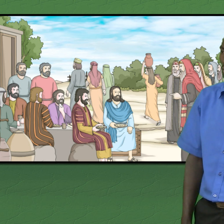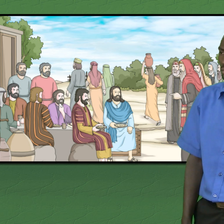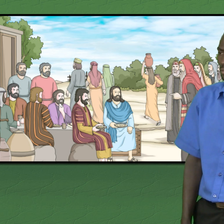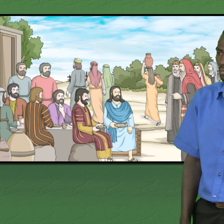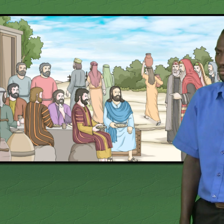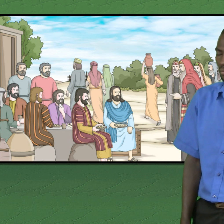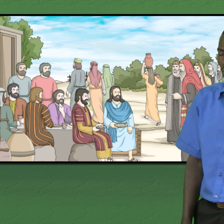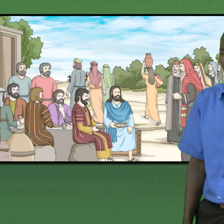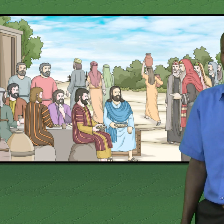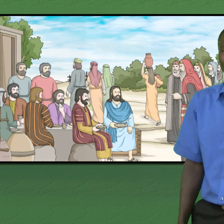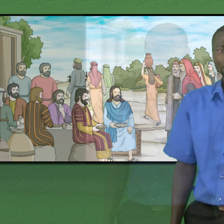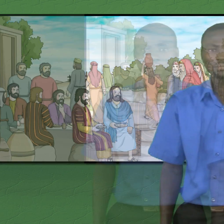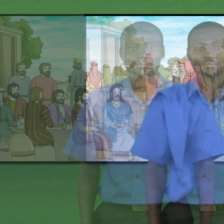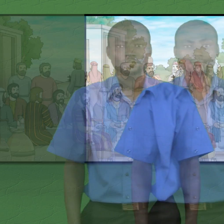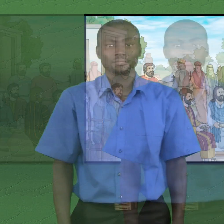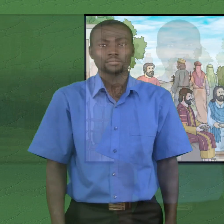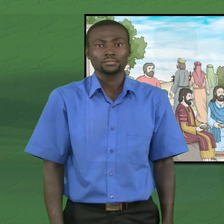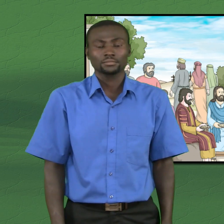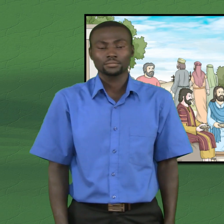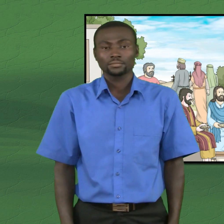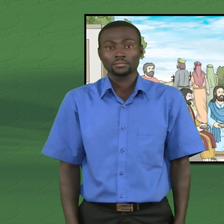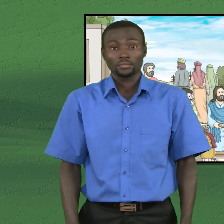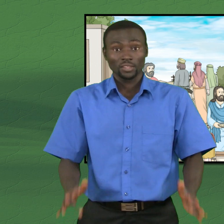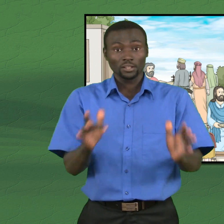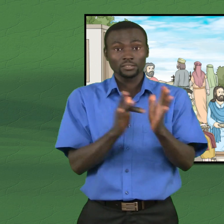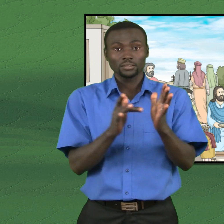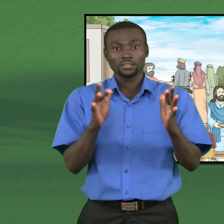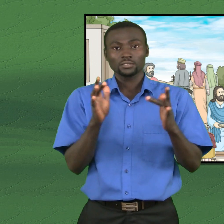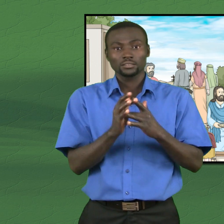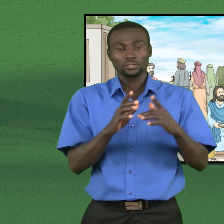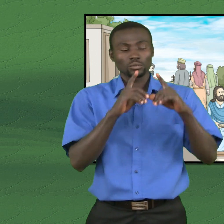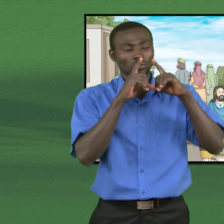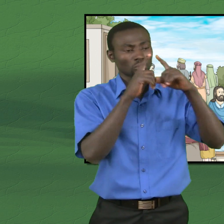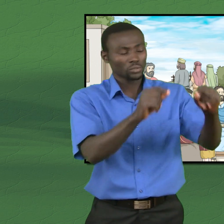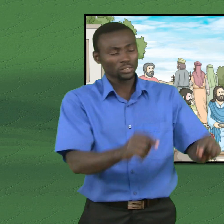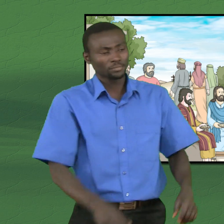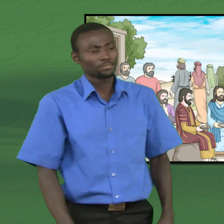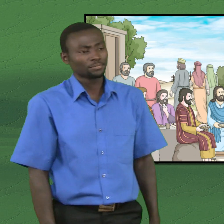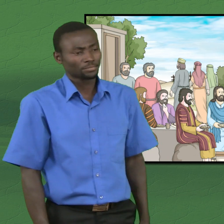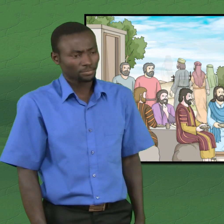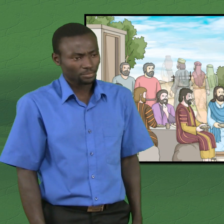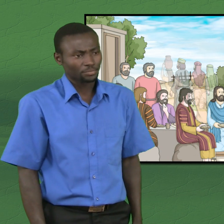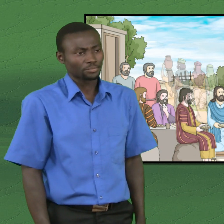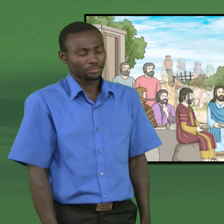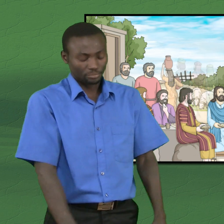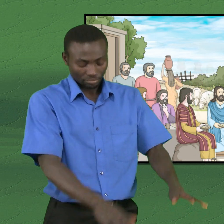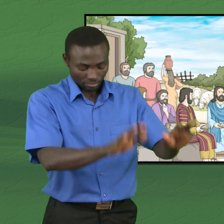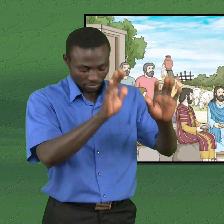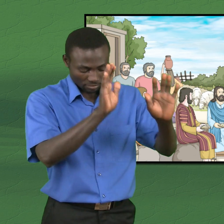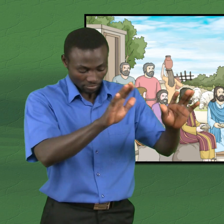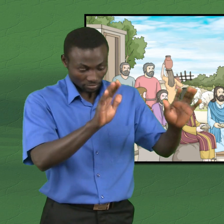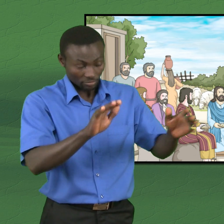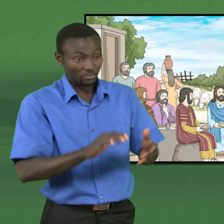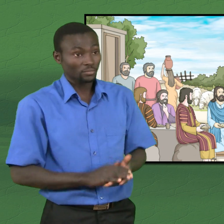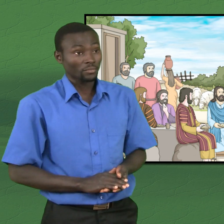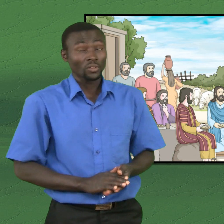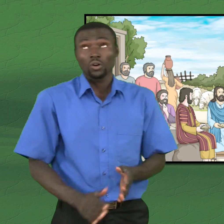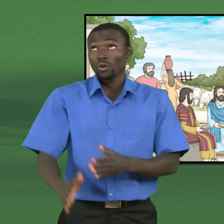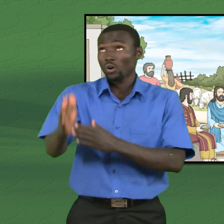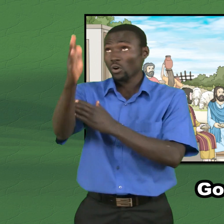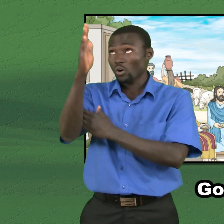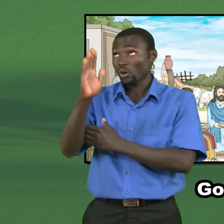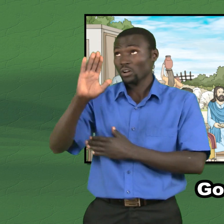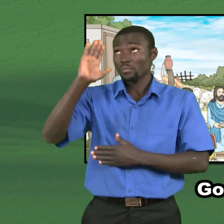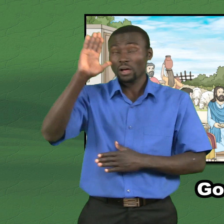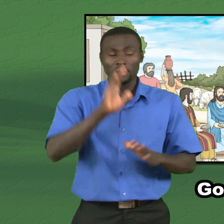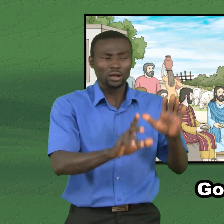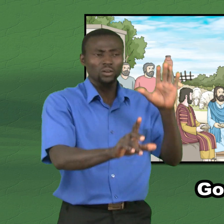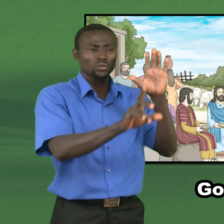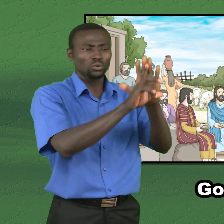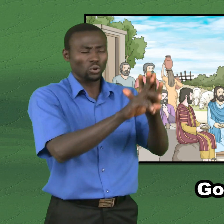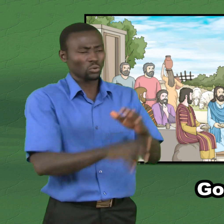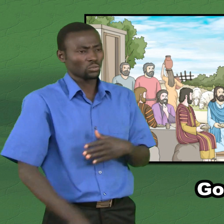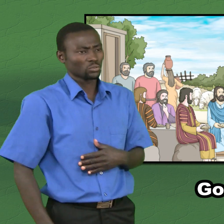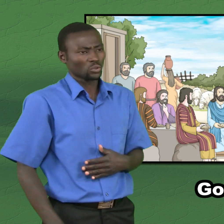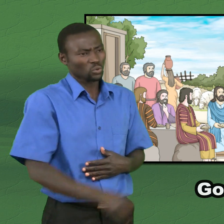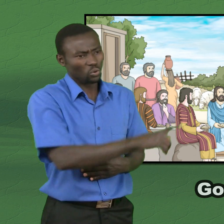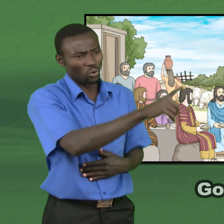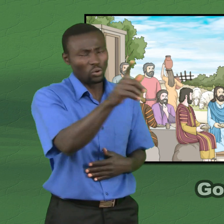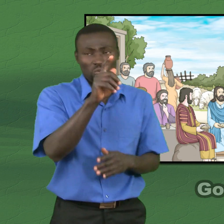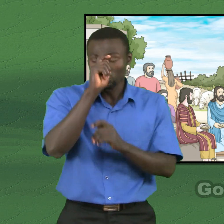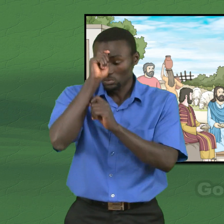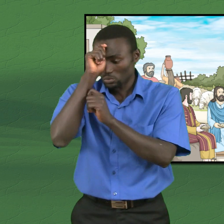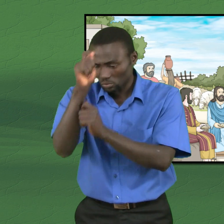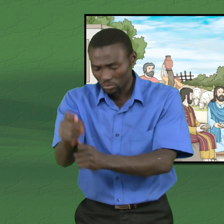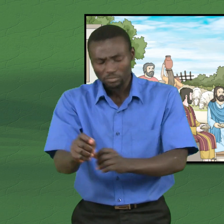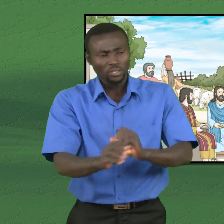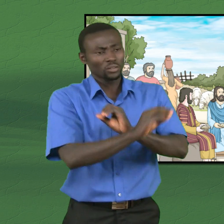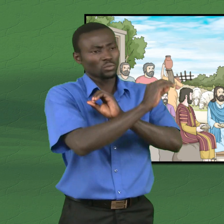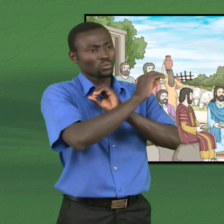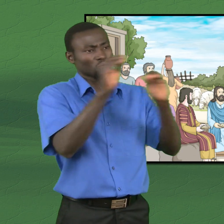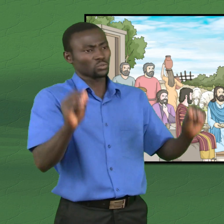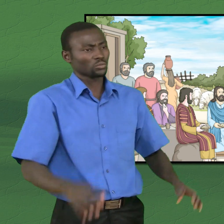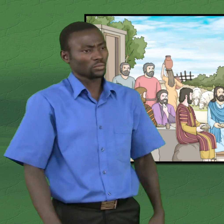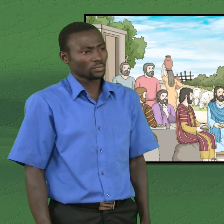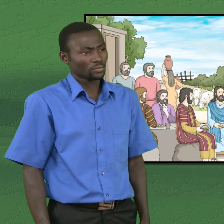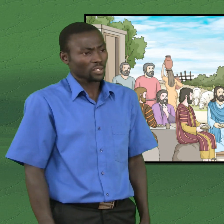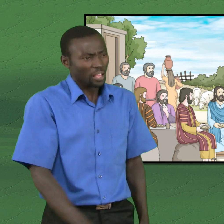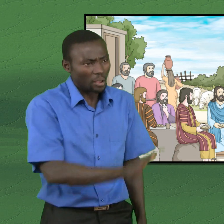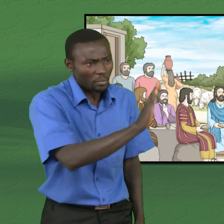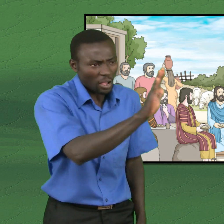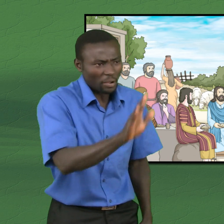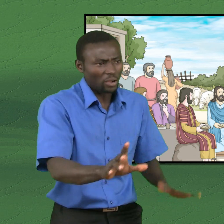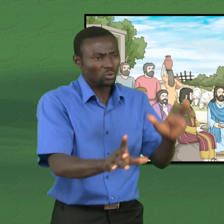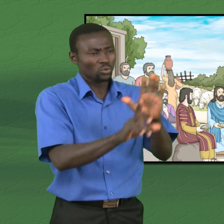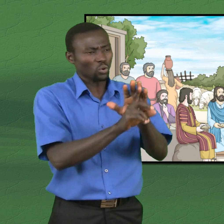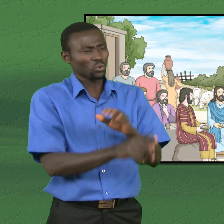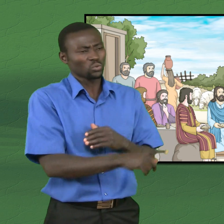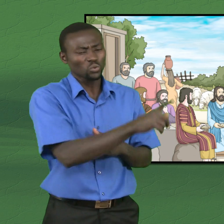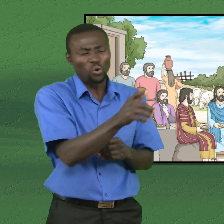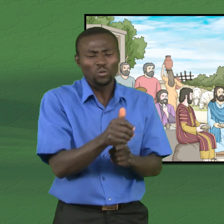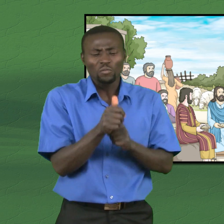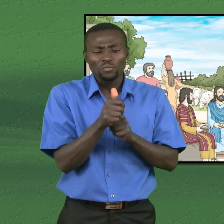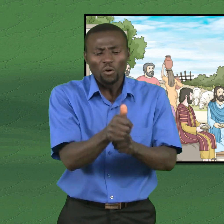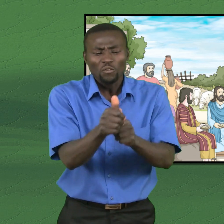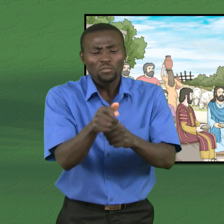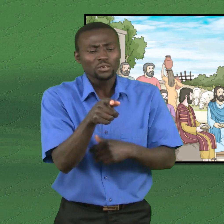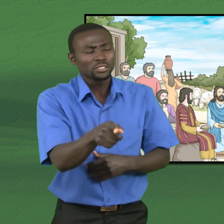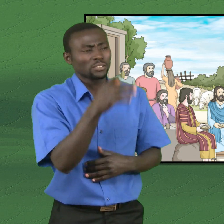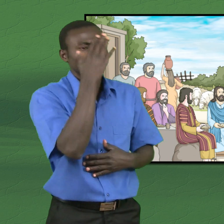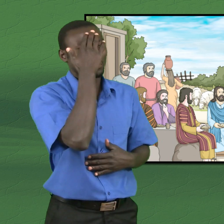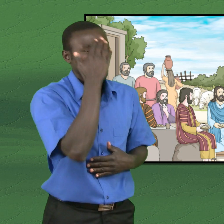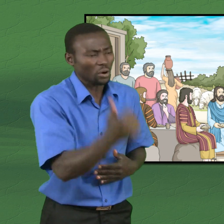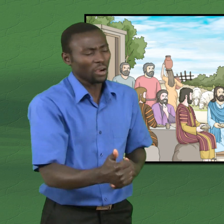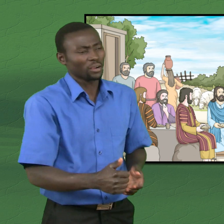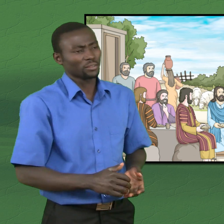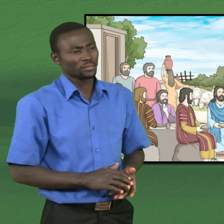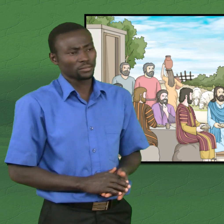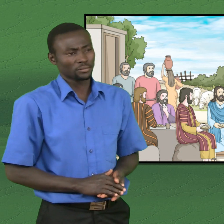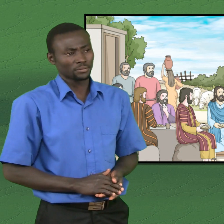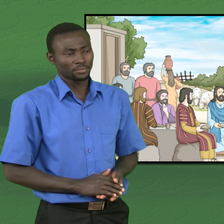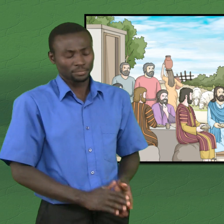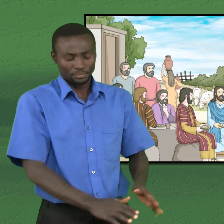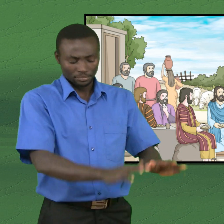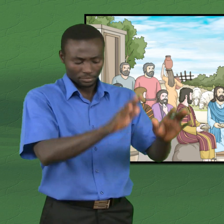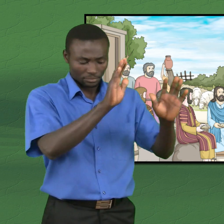Jesus replied, “And why do you break the command of God for the sake of your tradition?